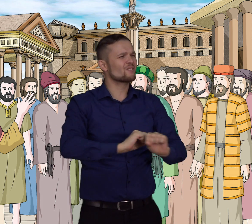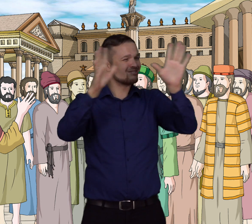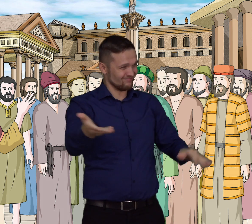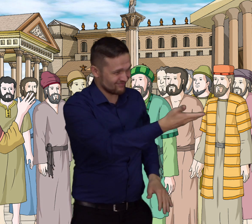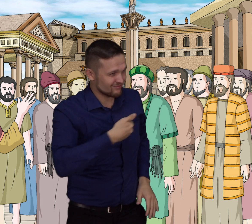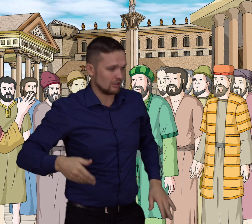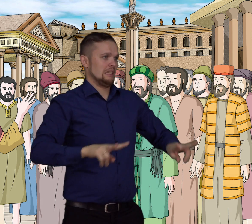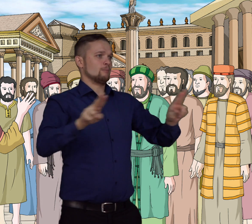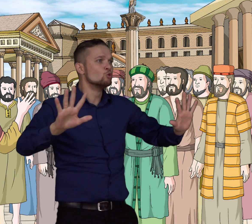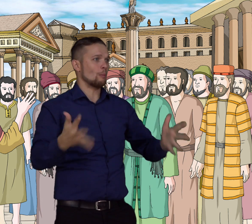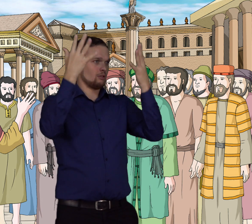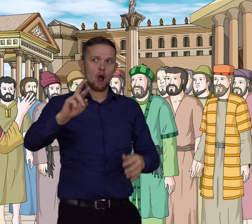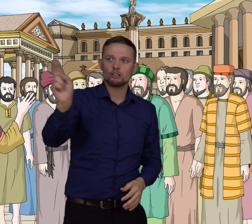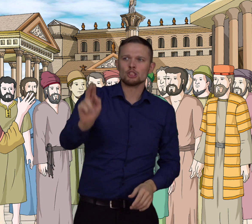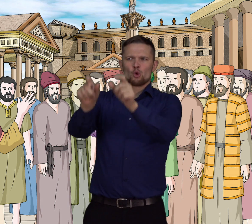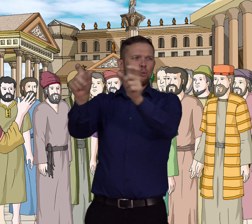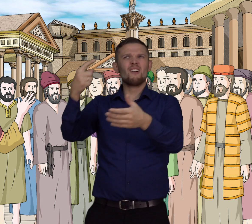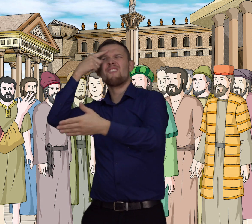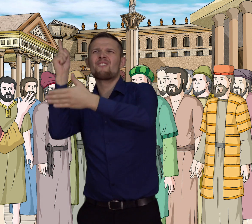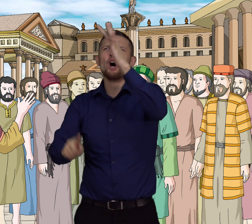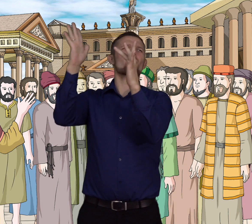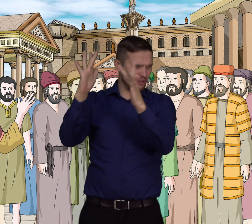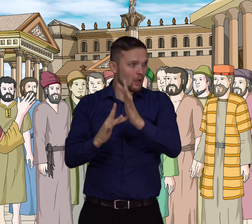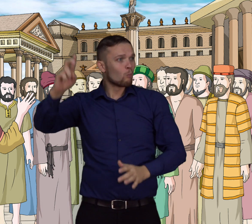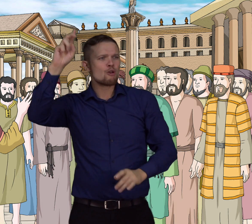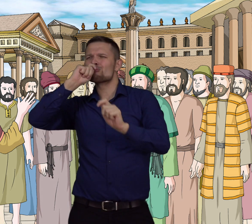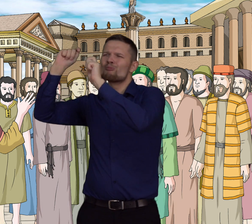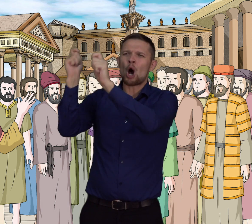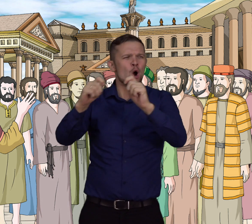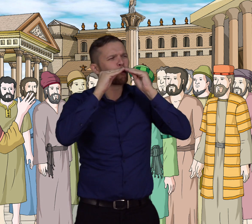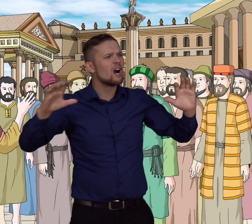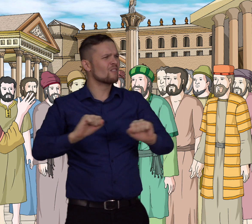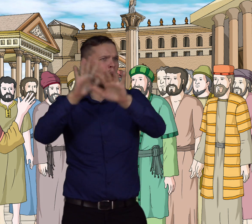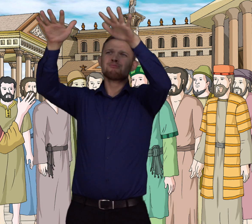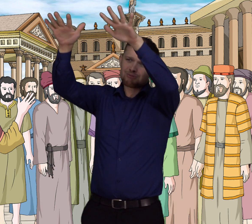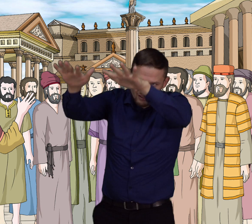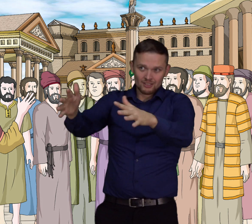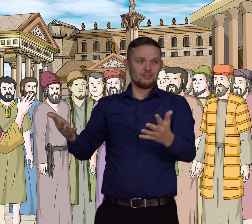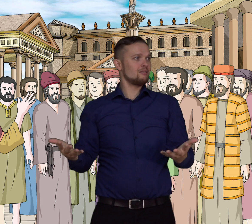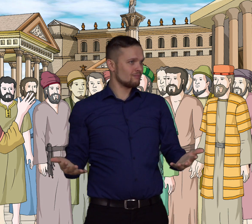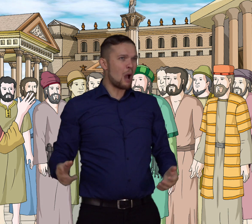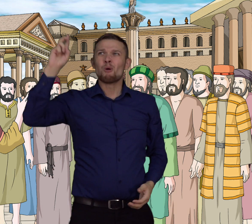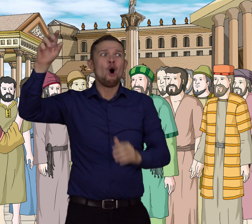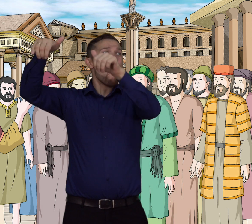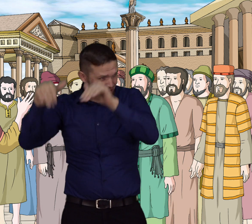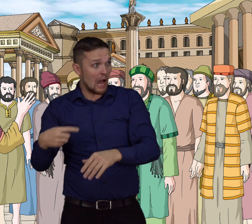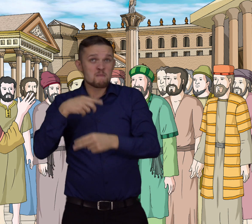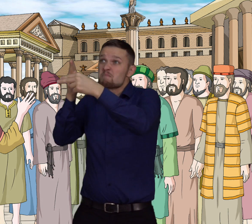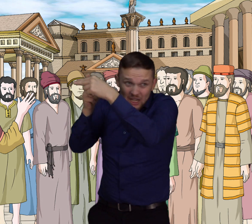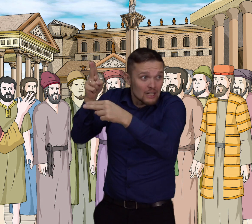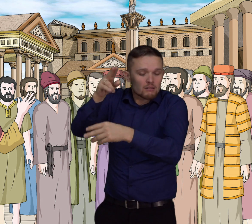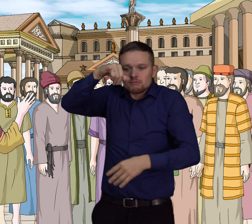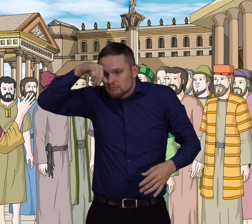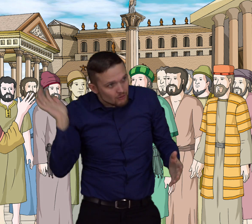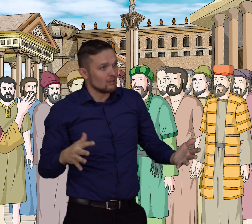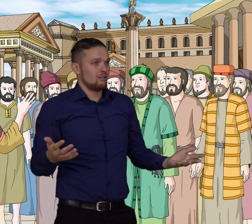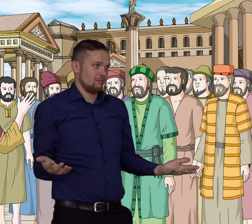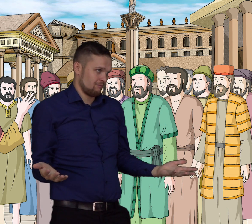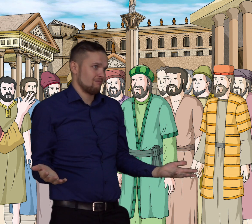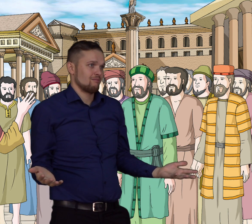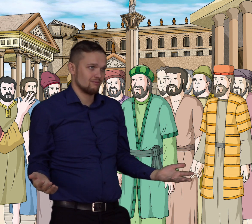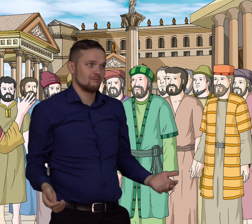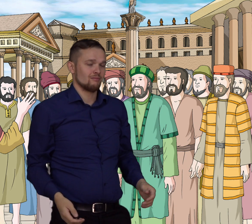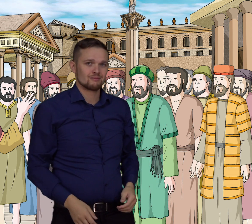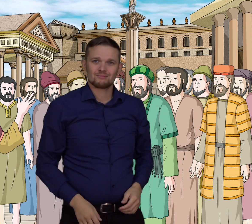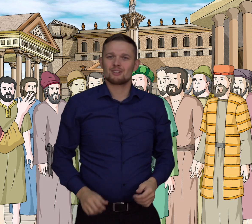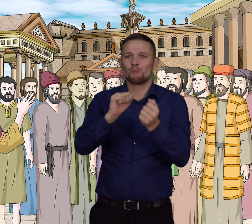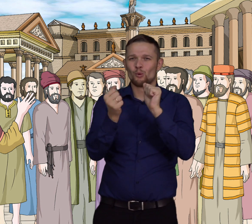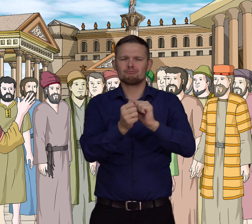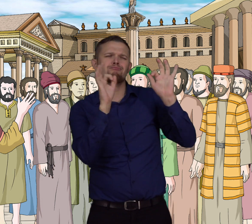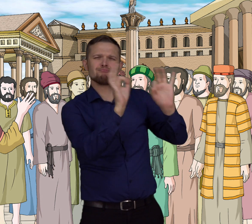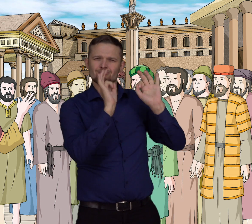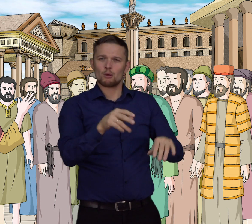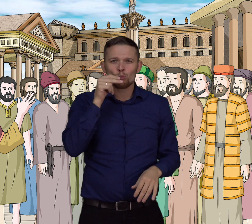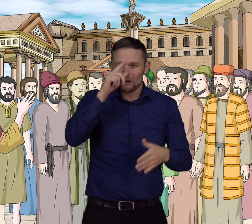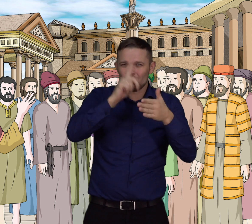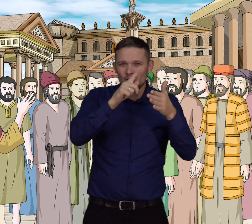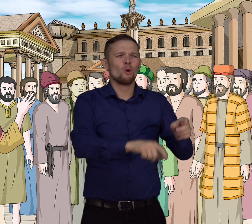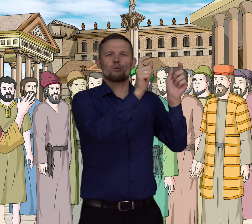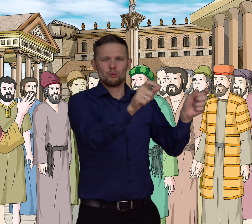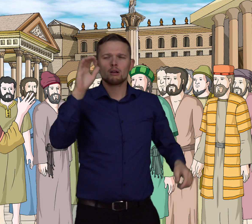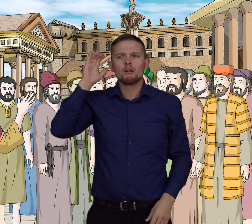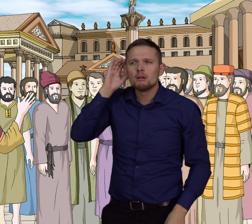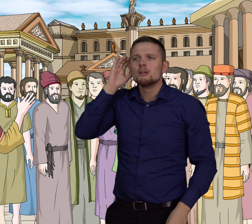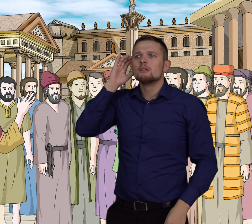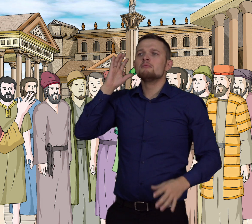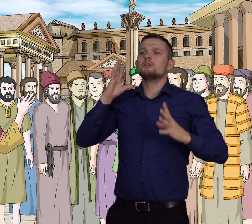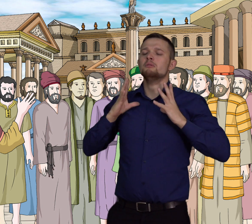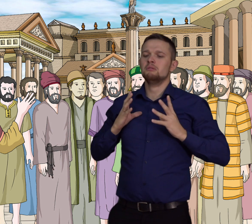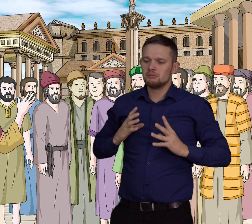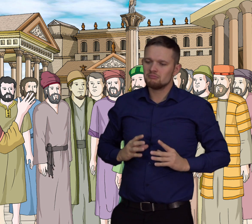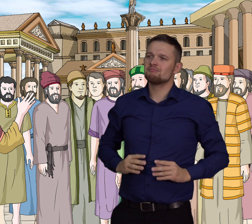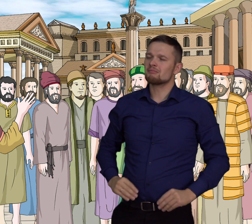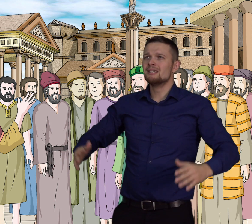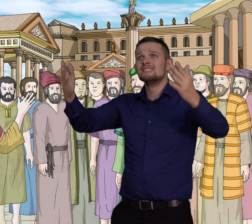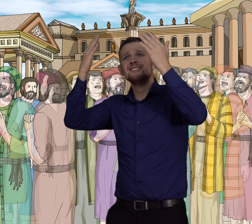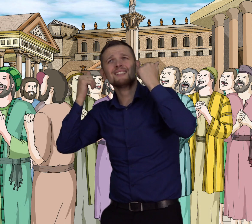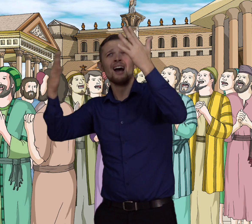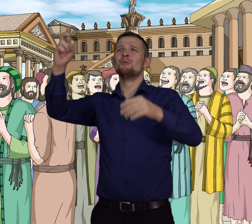So if God gave them the same gift He gave us who believed in the Lord Jesus Christ, who was I to hinder the work of God?”